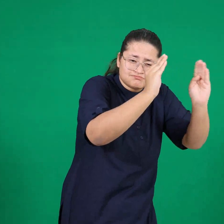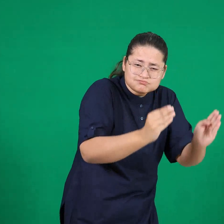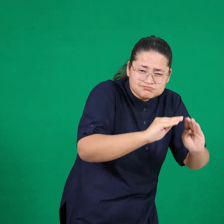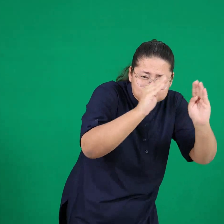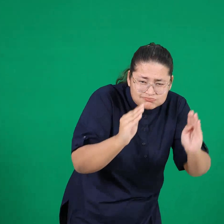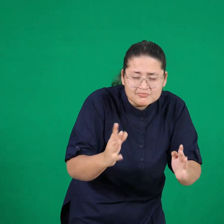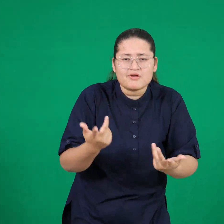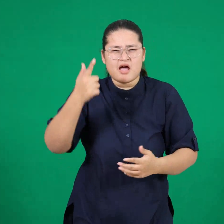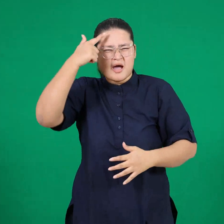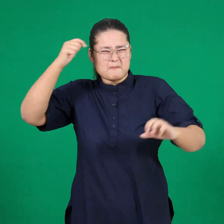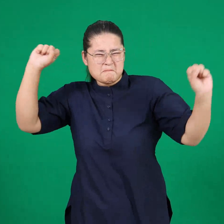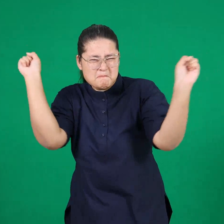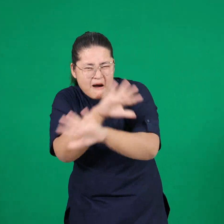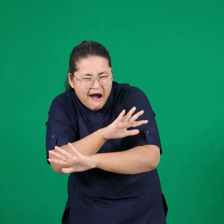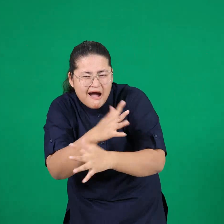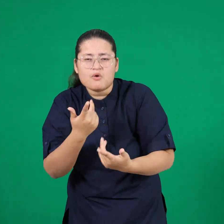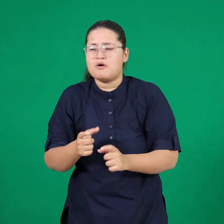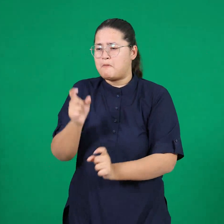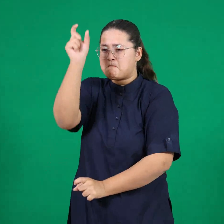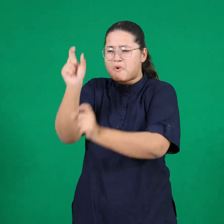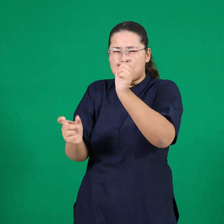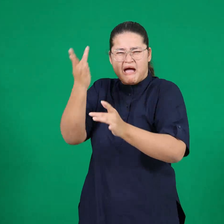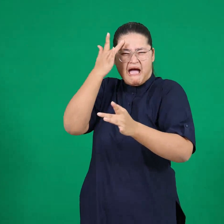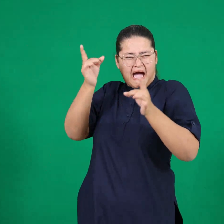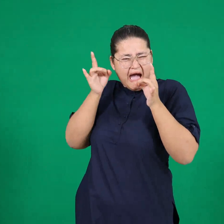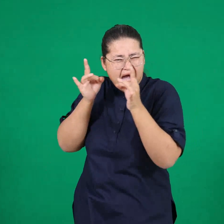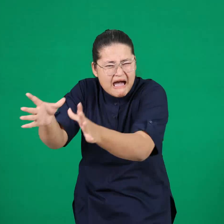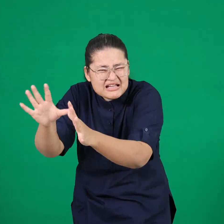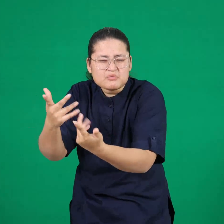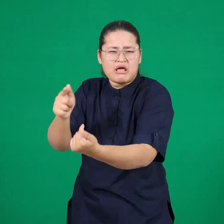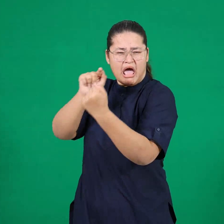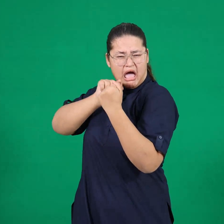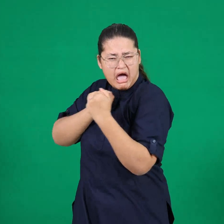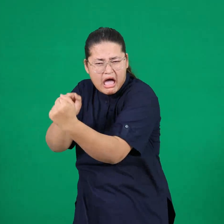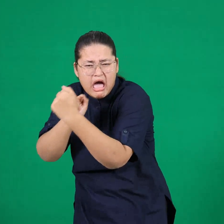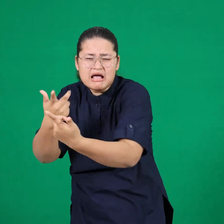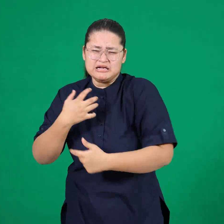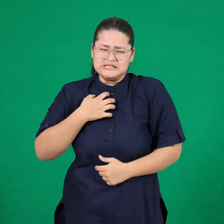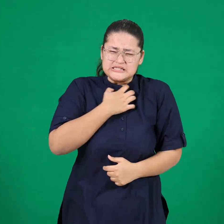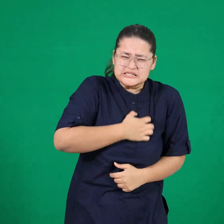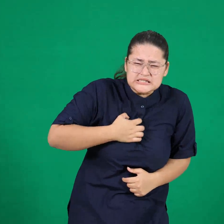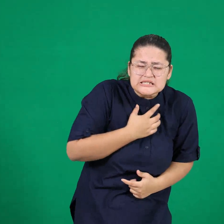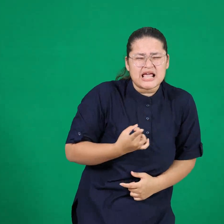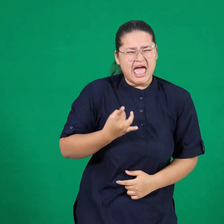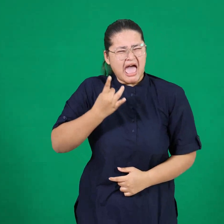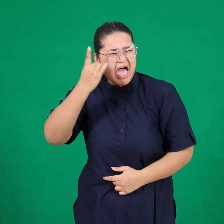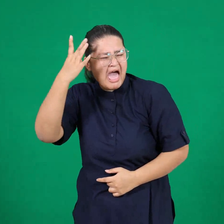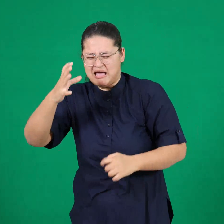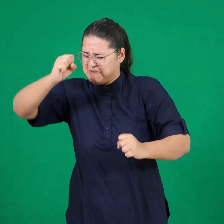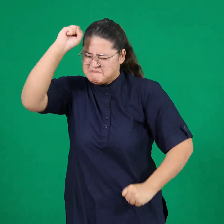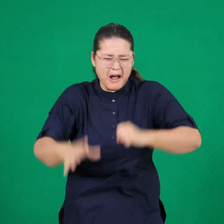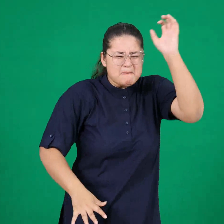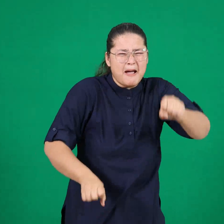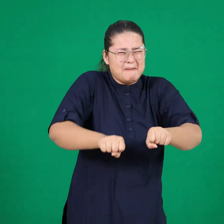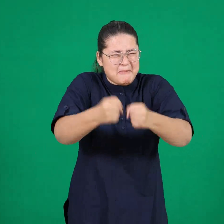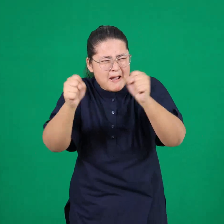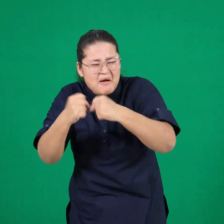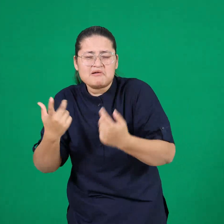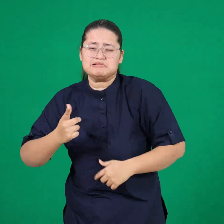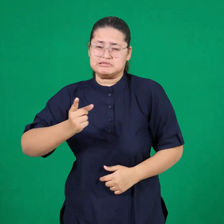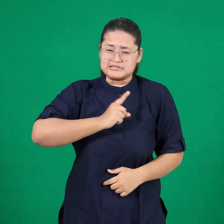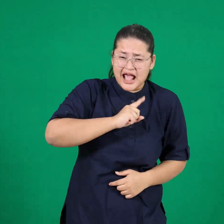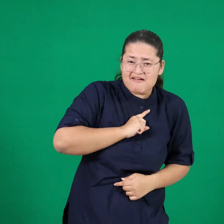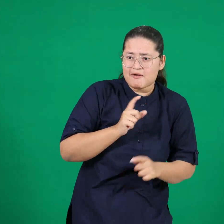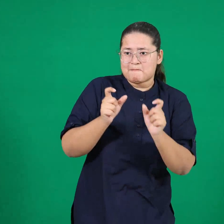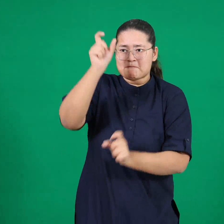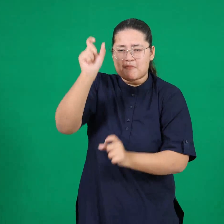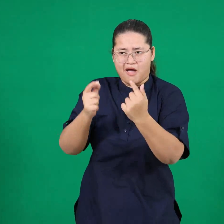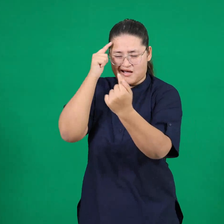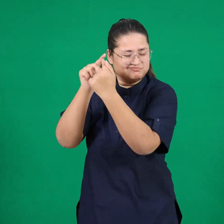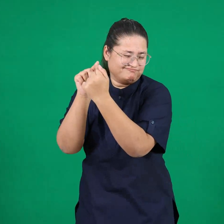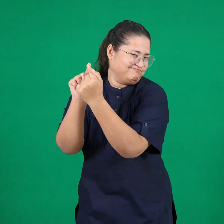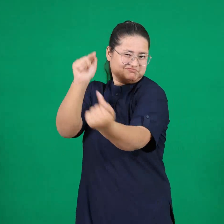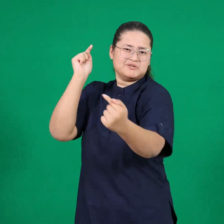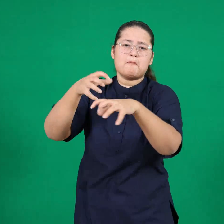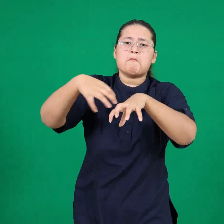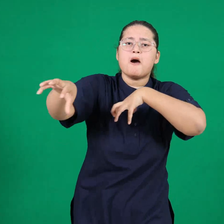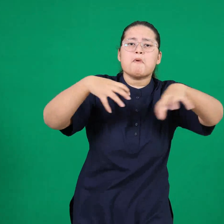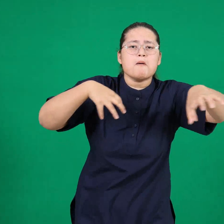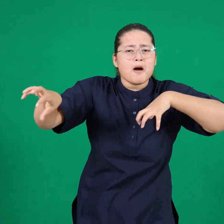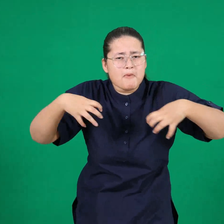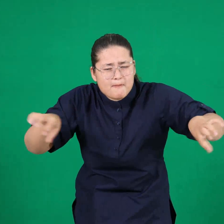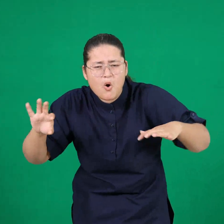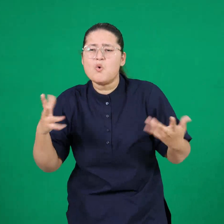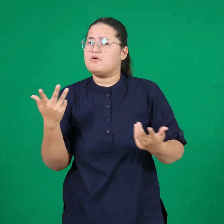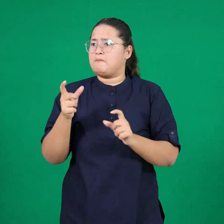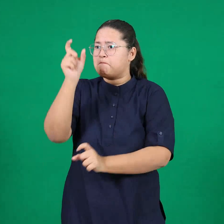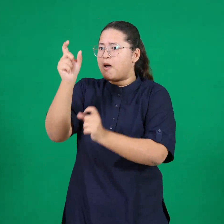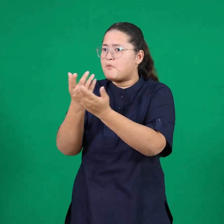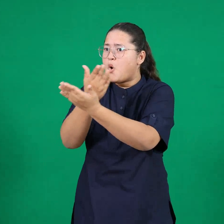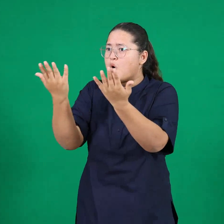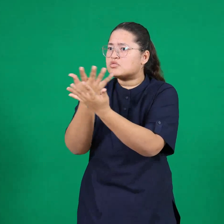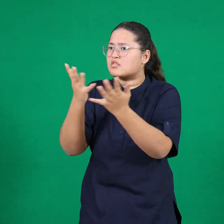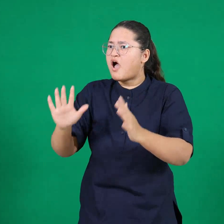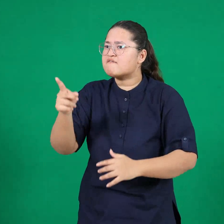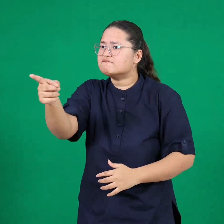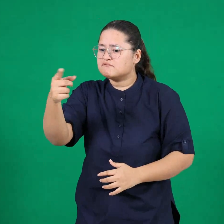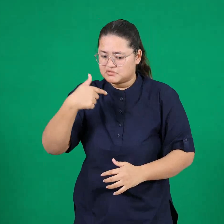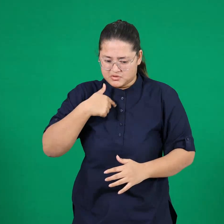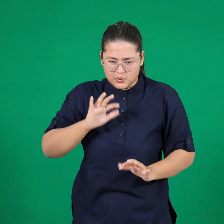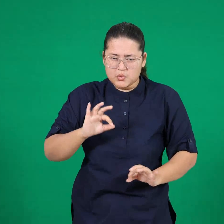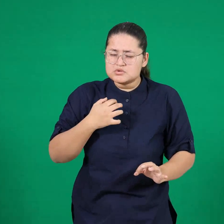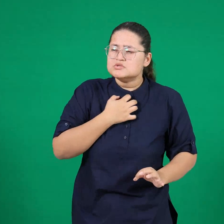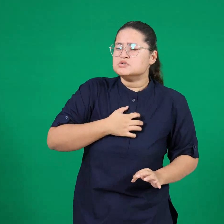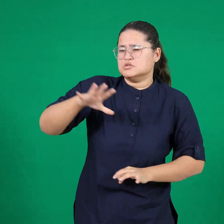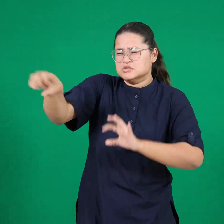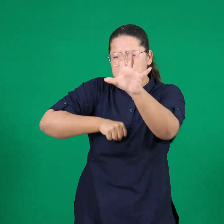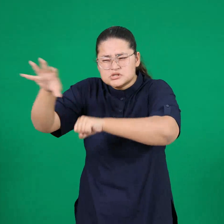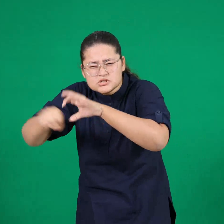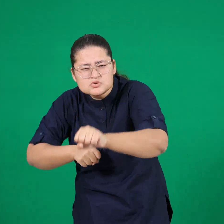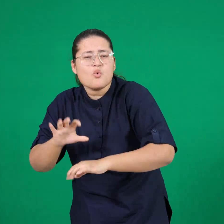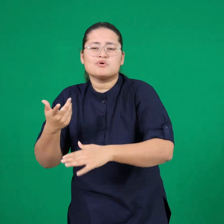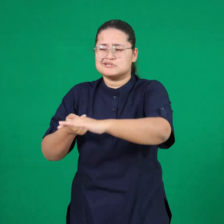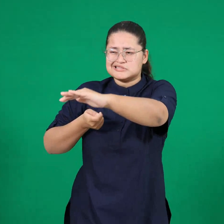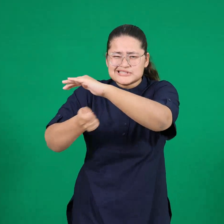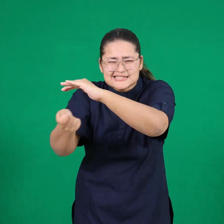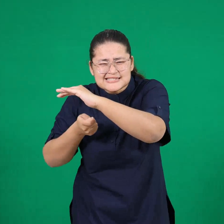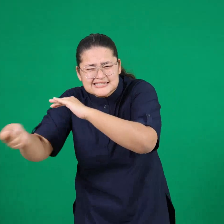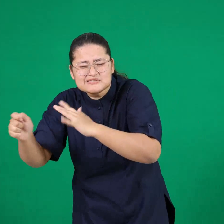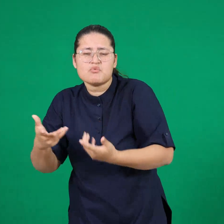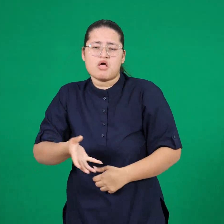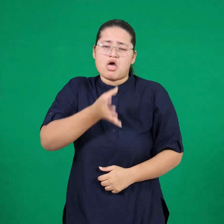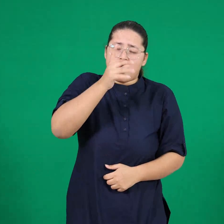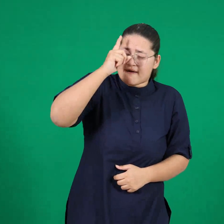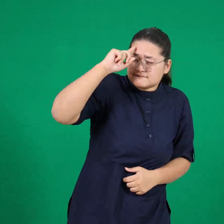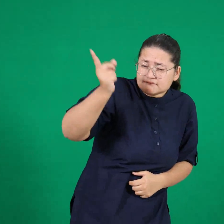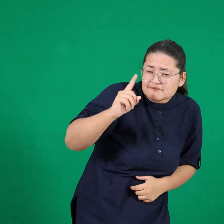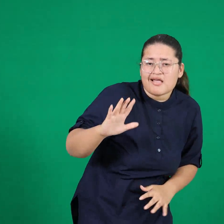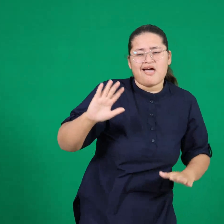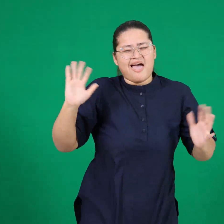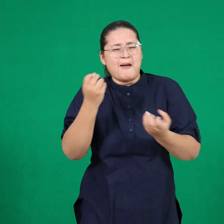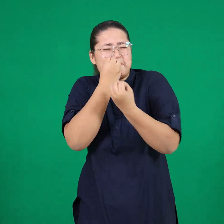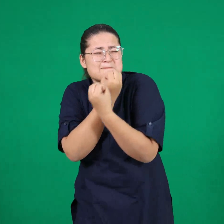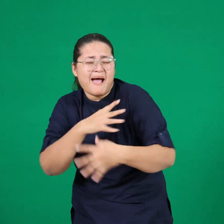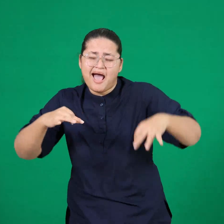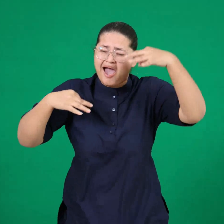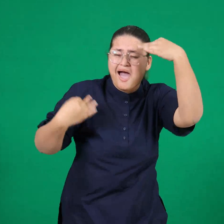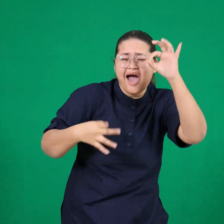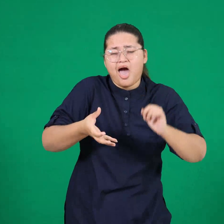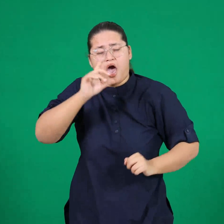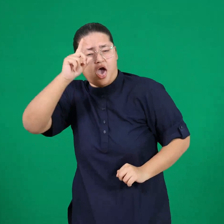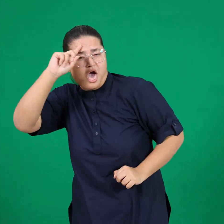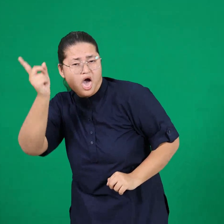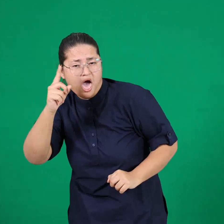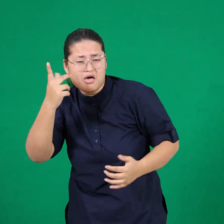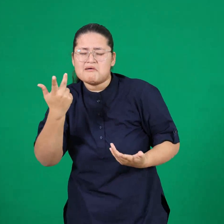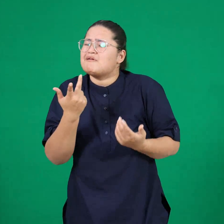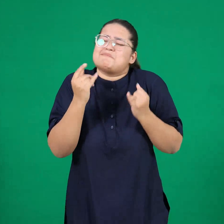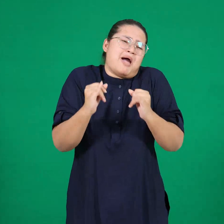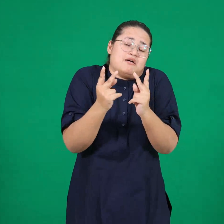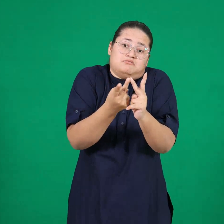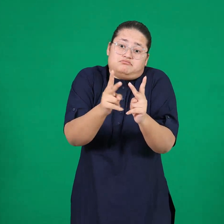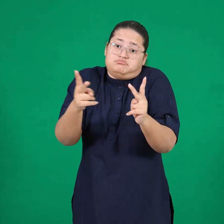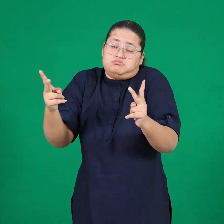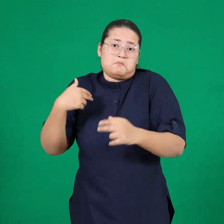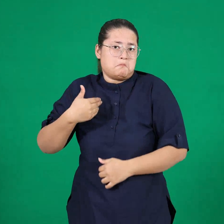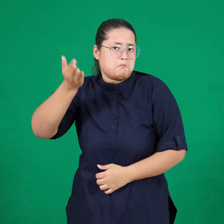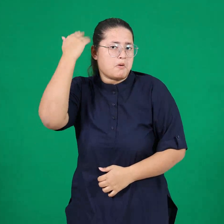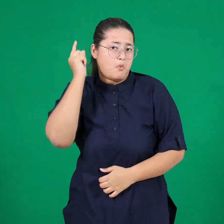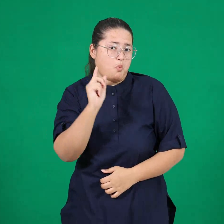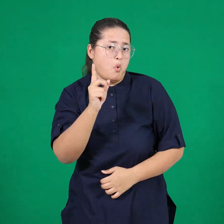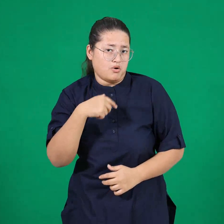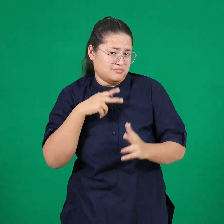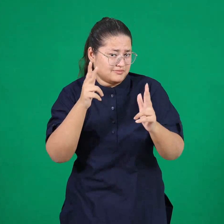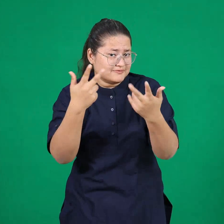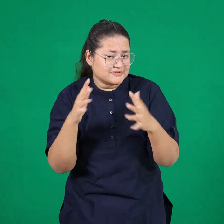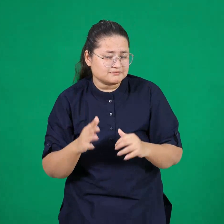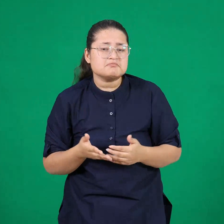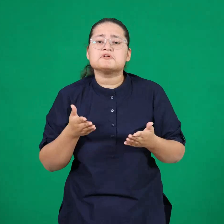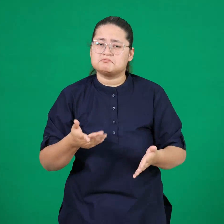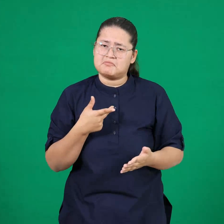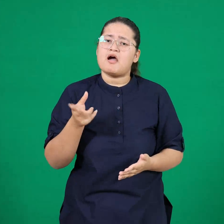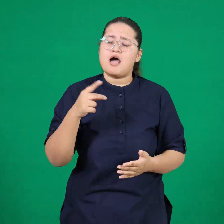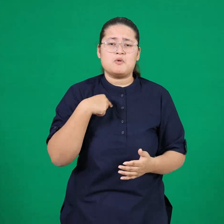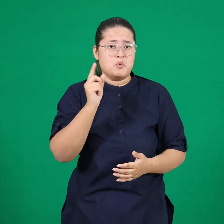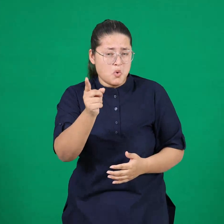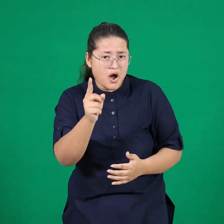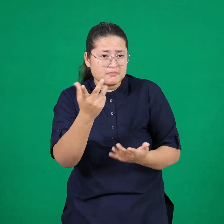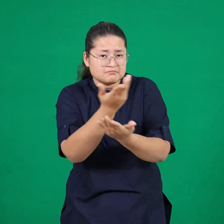hatred, discord, jealousy, and rage; rivalries, divisions, factions, and envy; drunkenness, orgies, and the like.